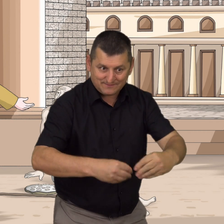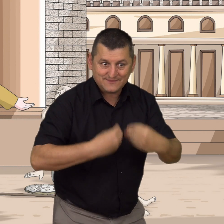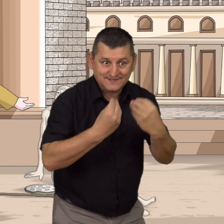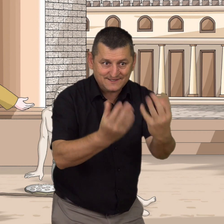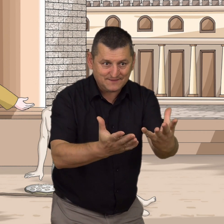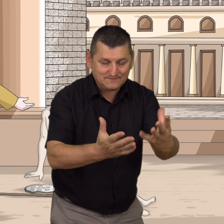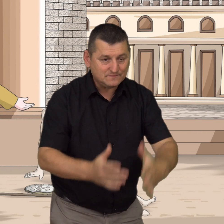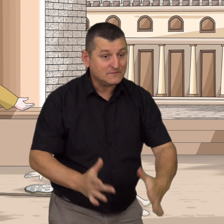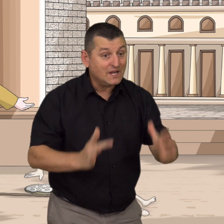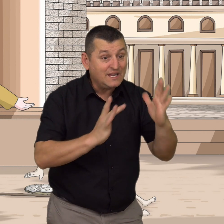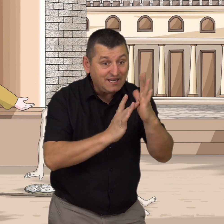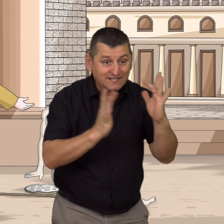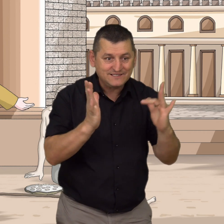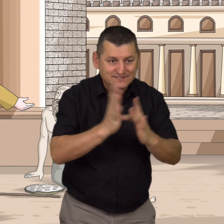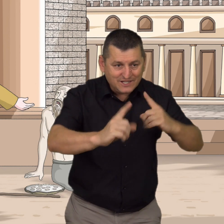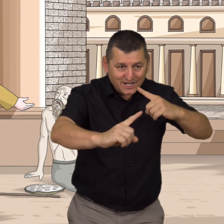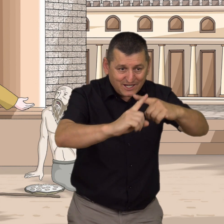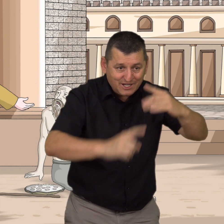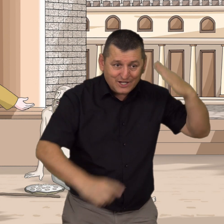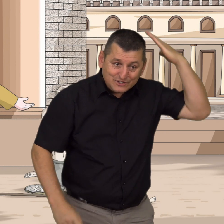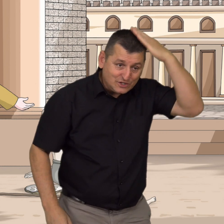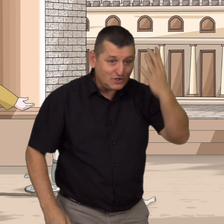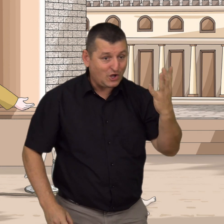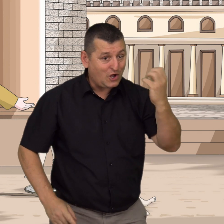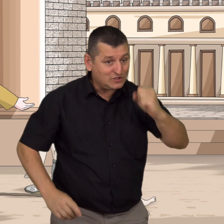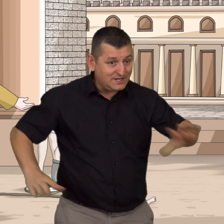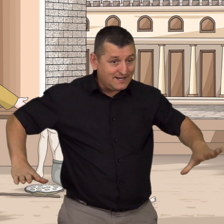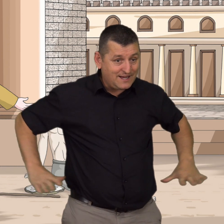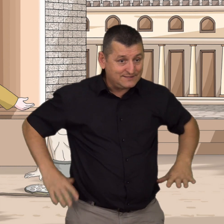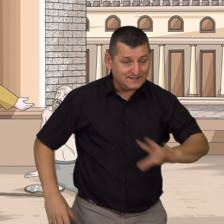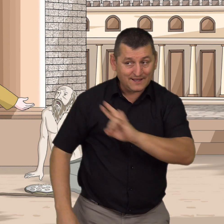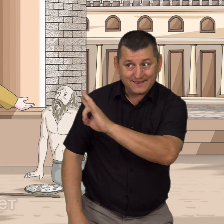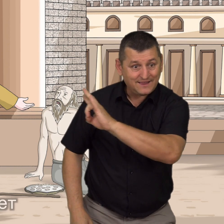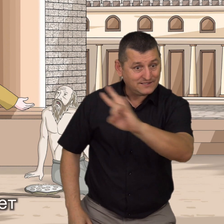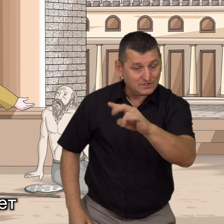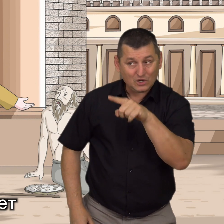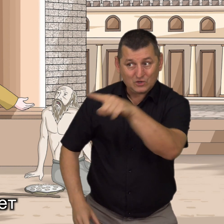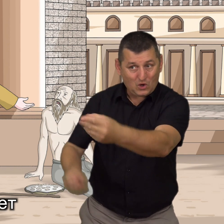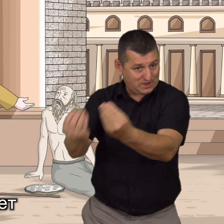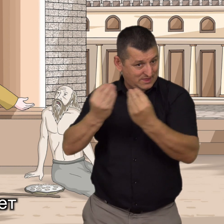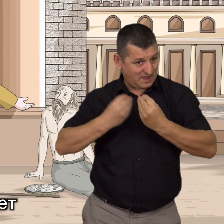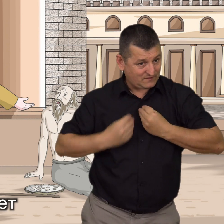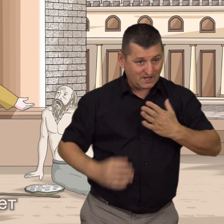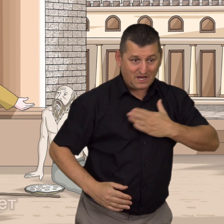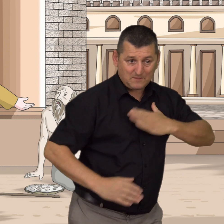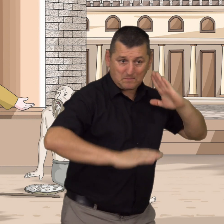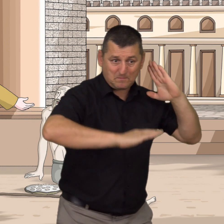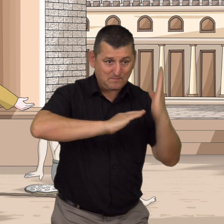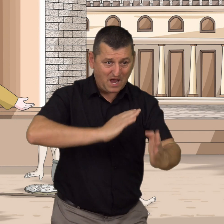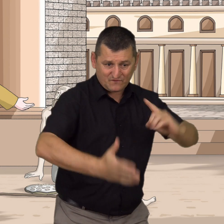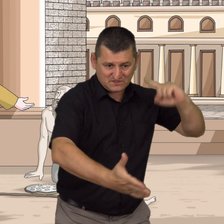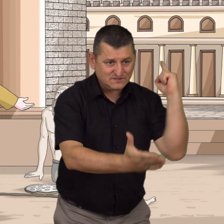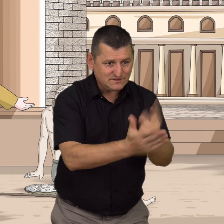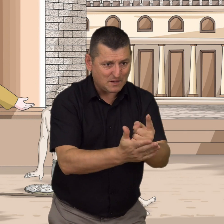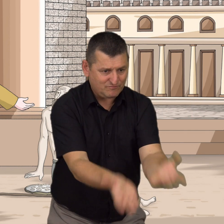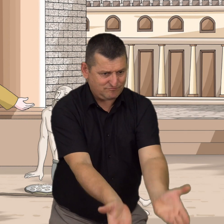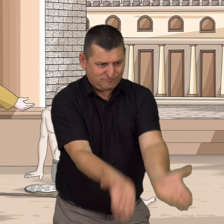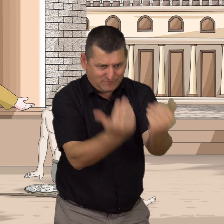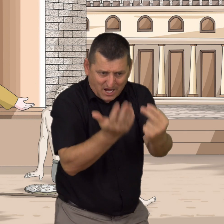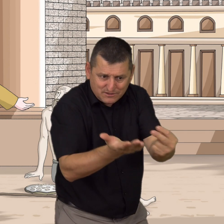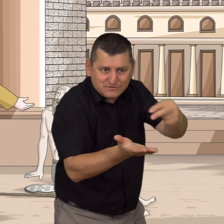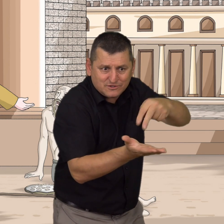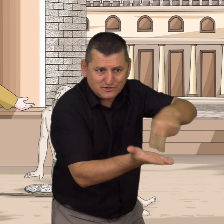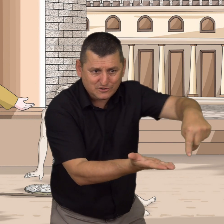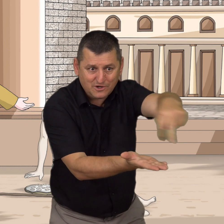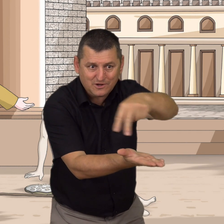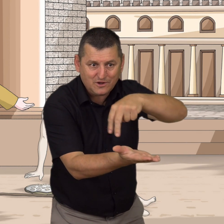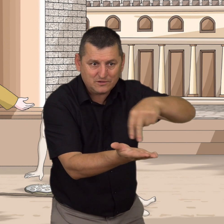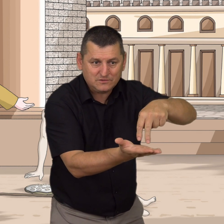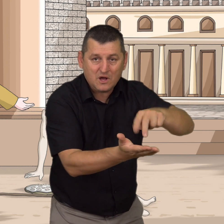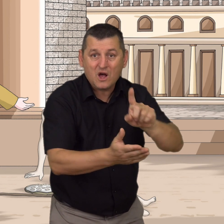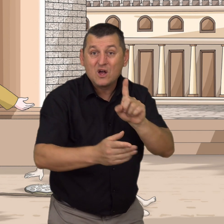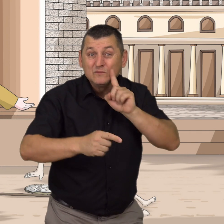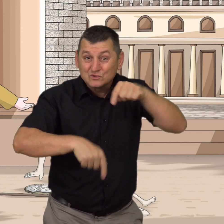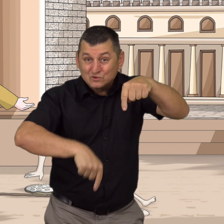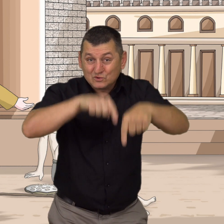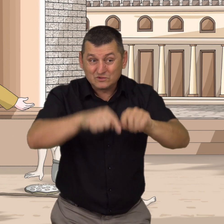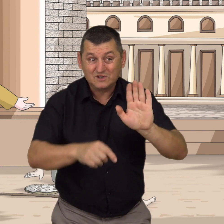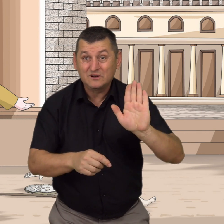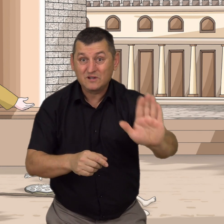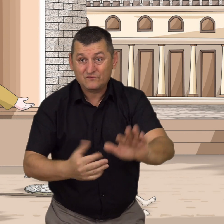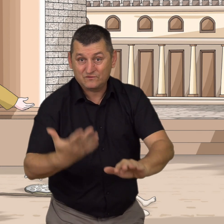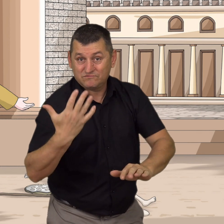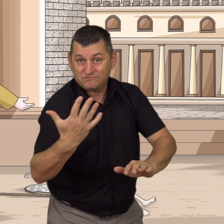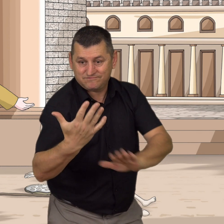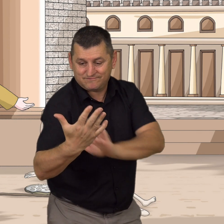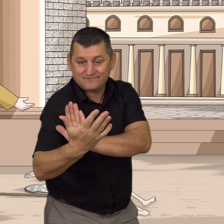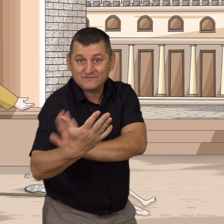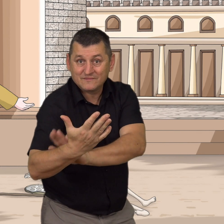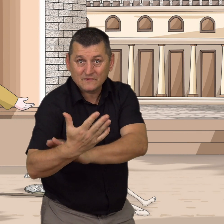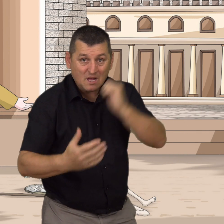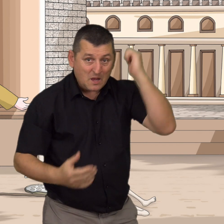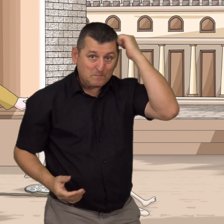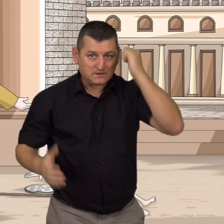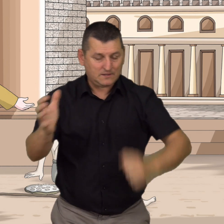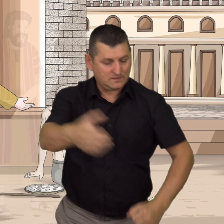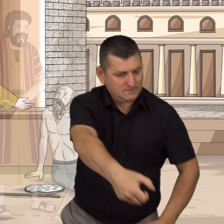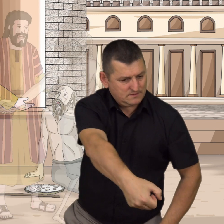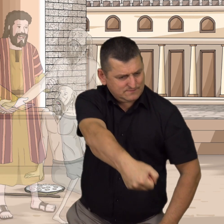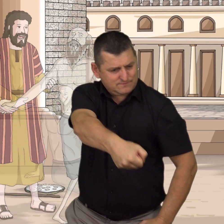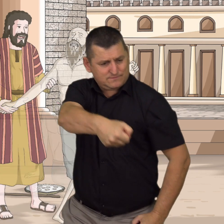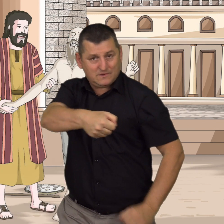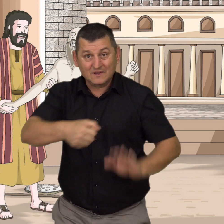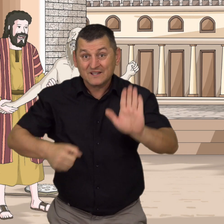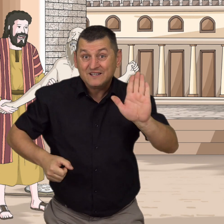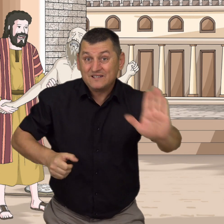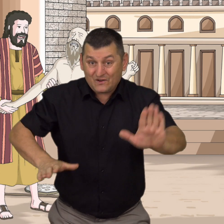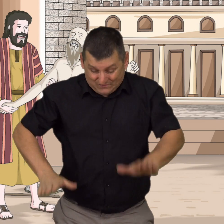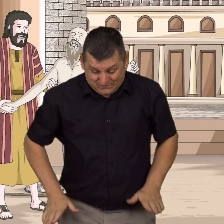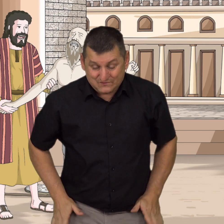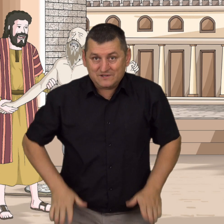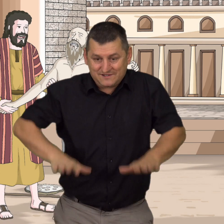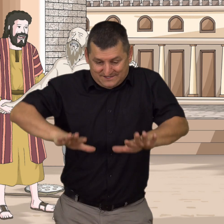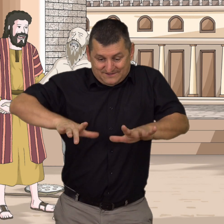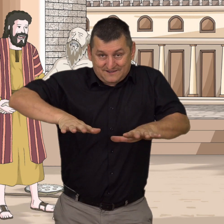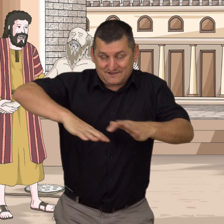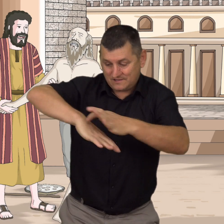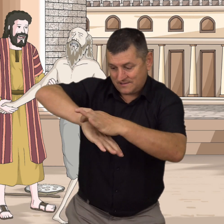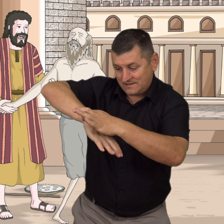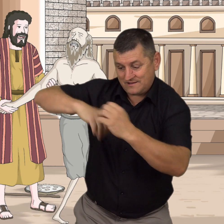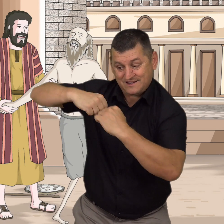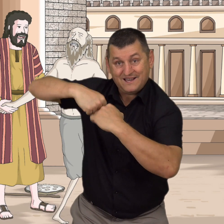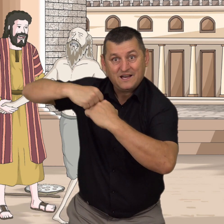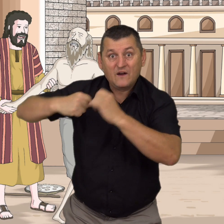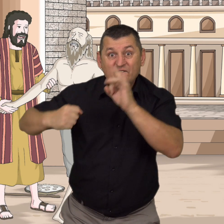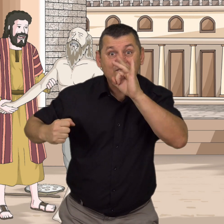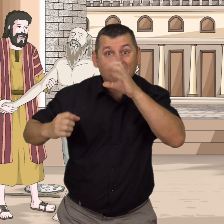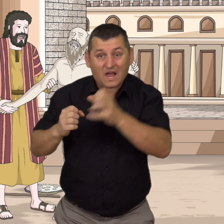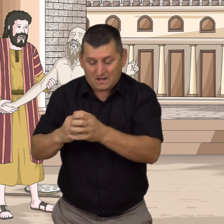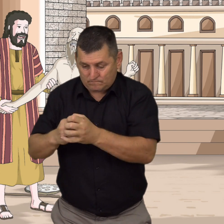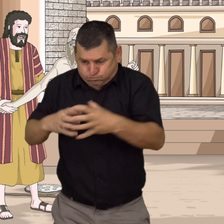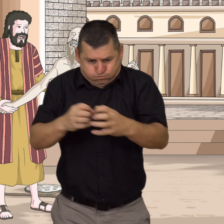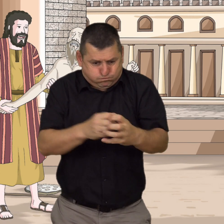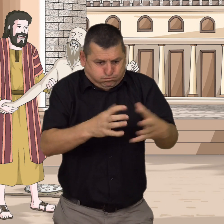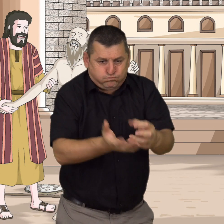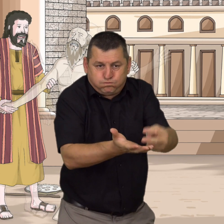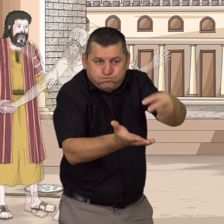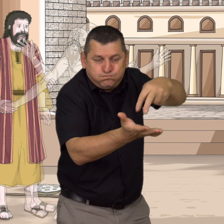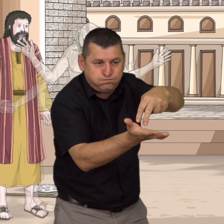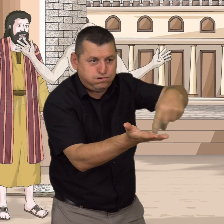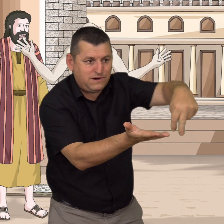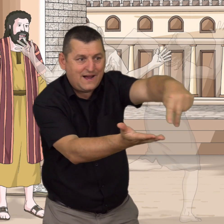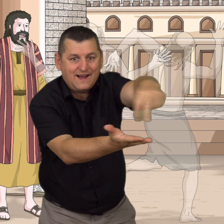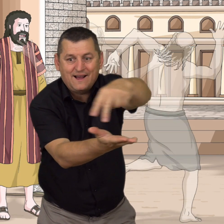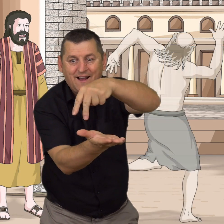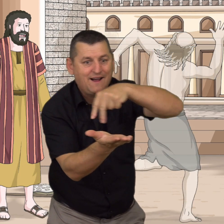But Peter said, “Silver or gold I do not have, but what I have I give you: In the name of Jesus Christ of Nazareth, get up and walk!” Taking him by the right hand, Peter helped him up, and at once the man’s feet and ankles were made strong.